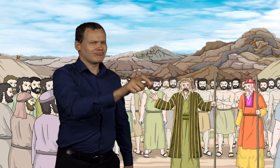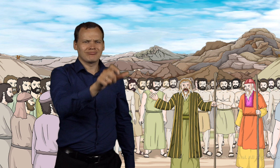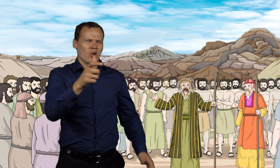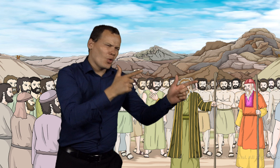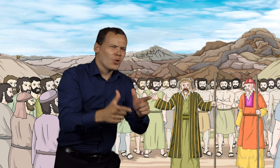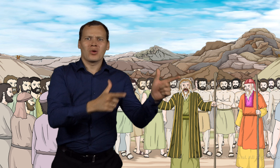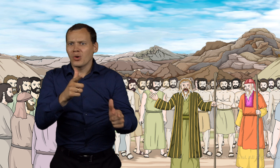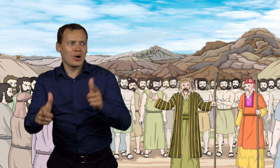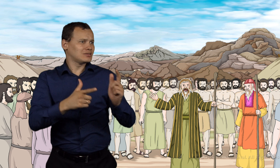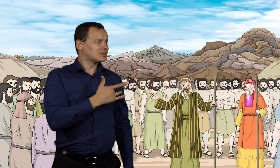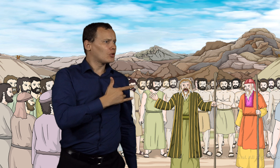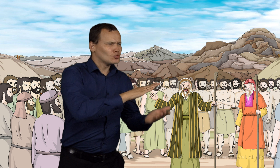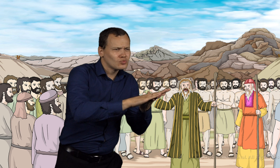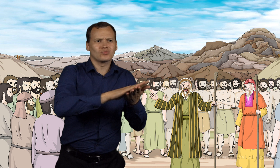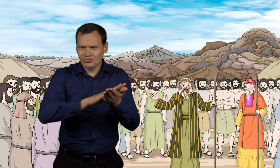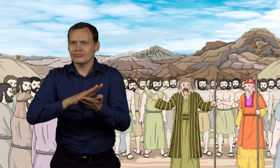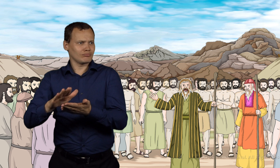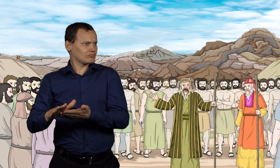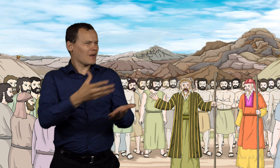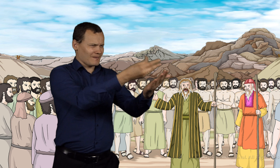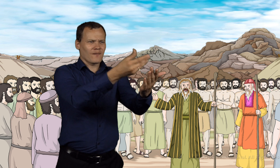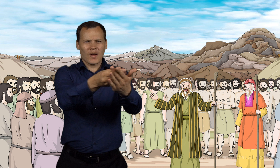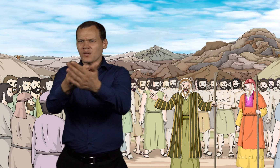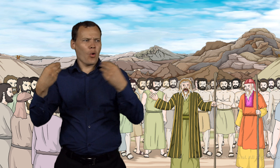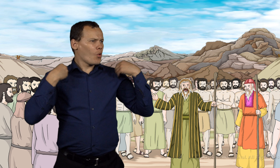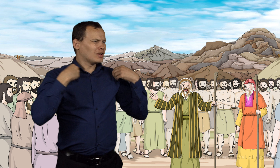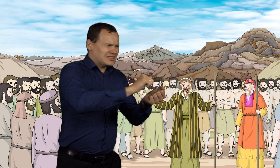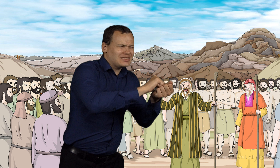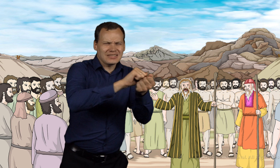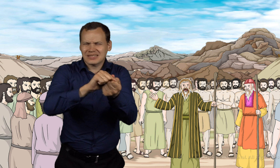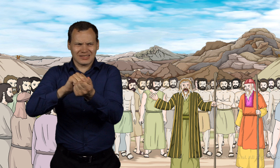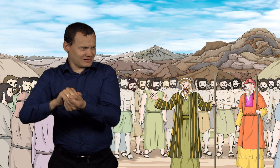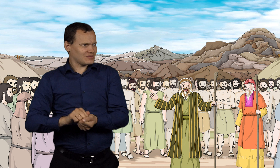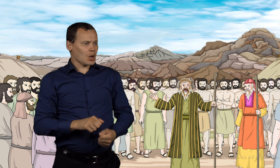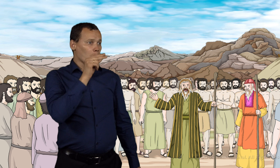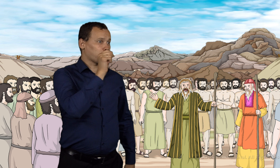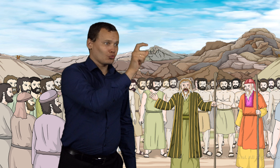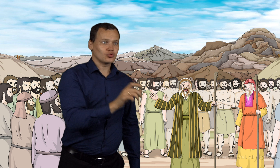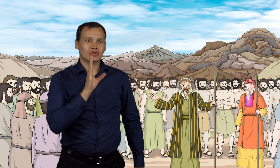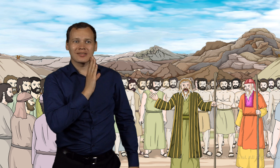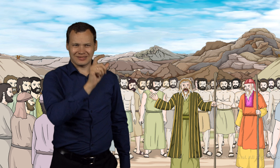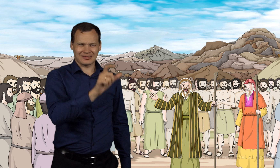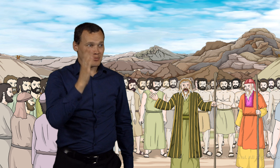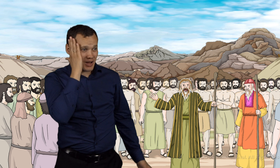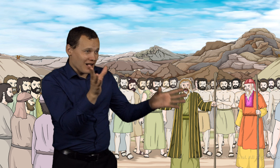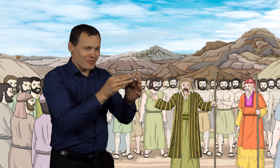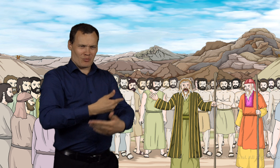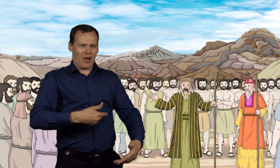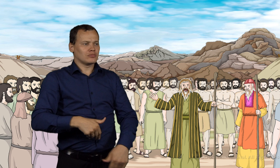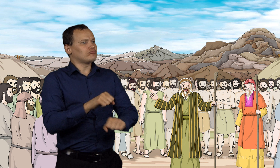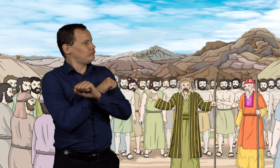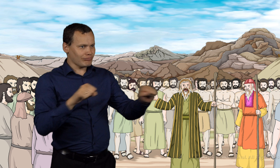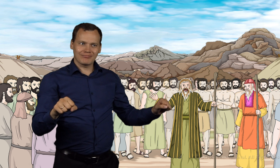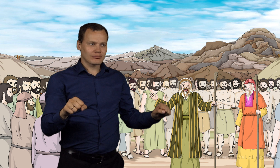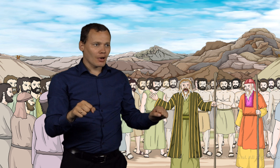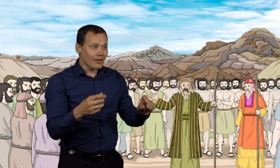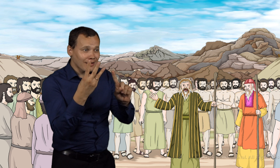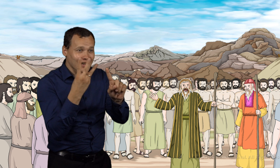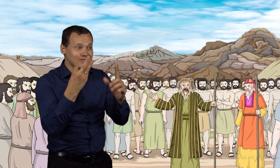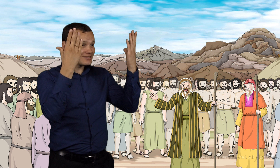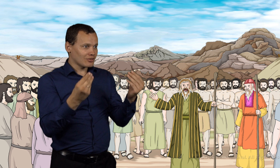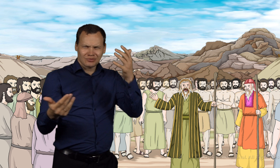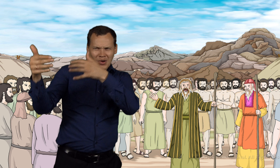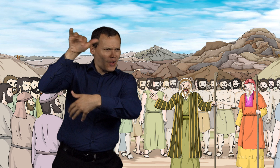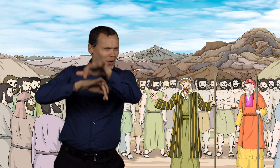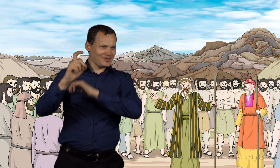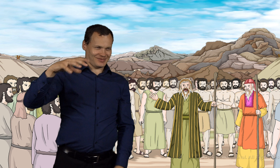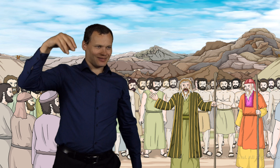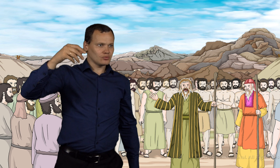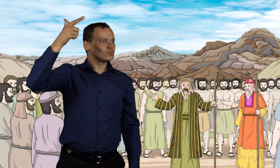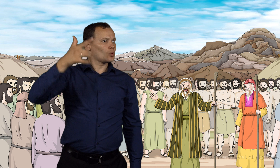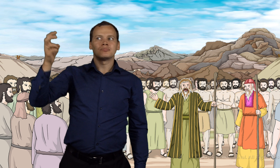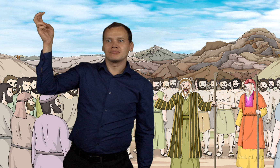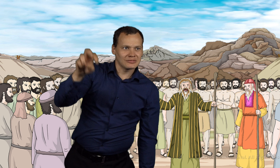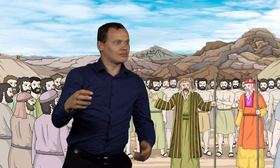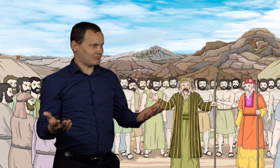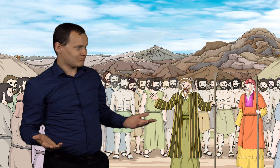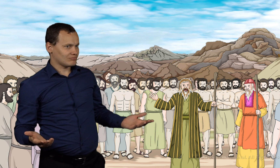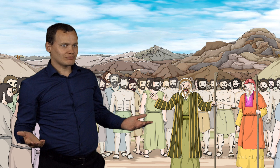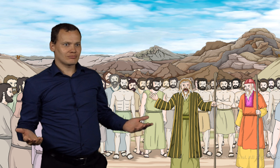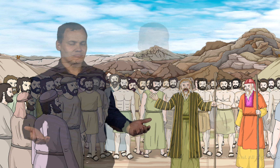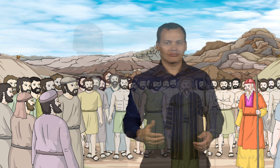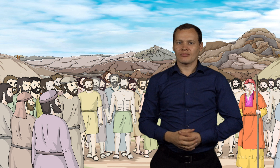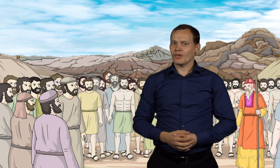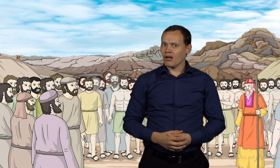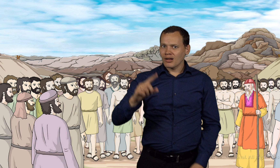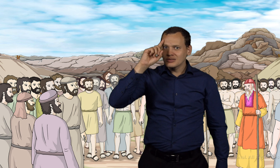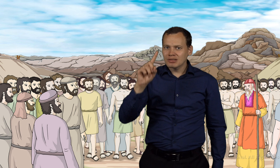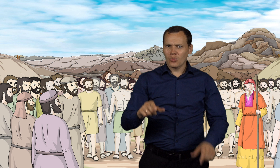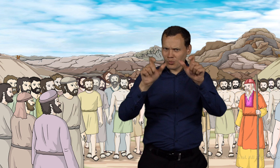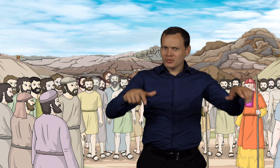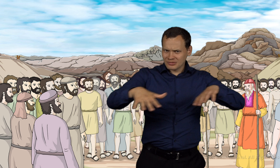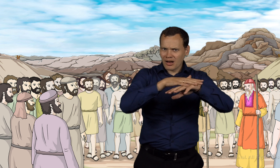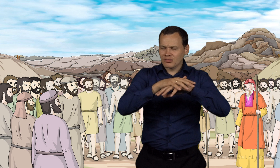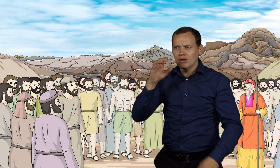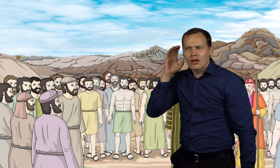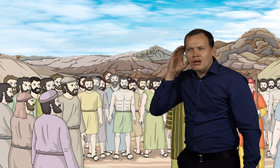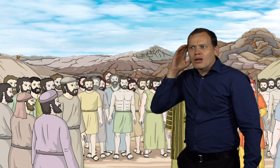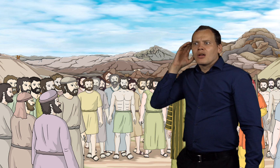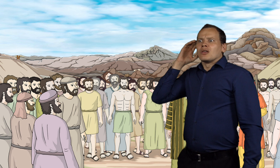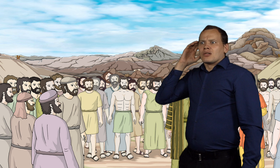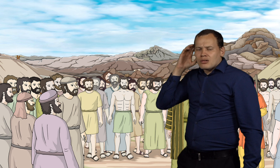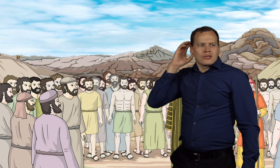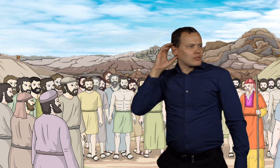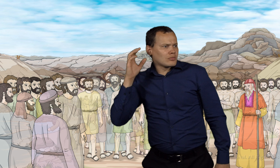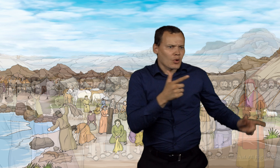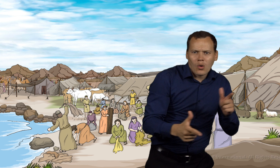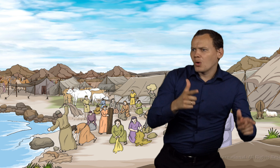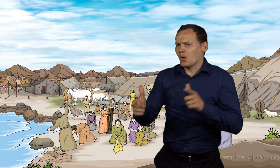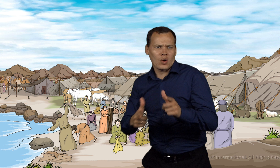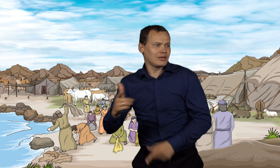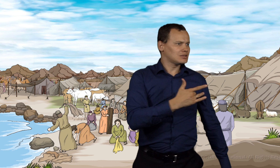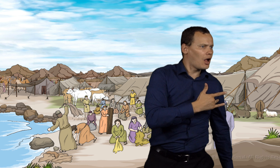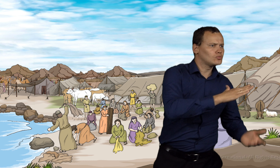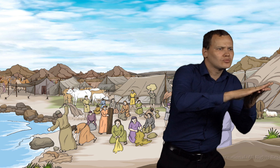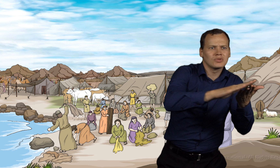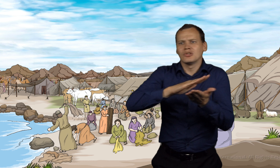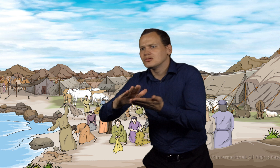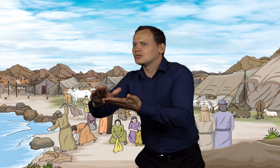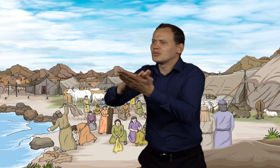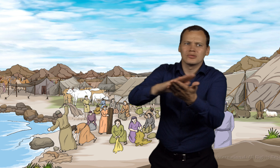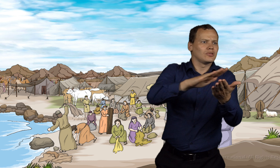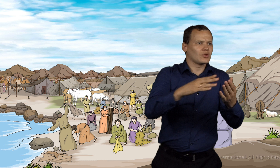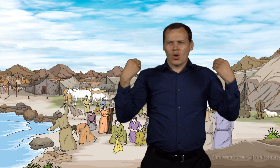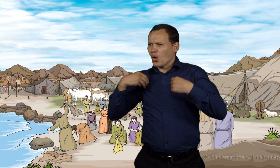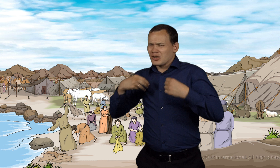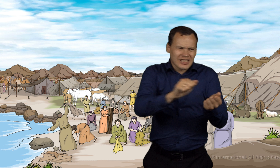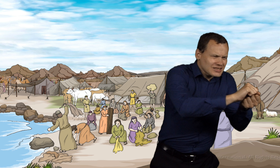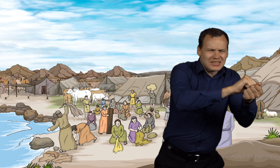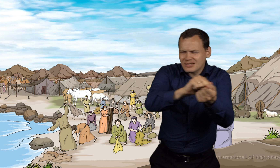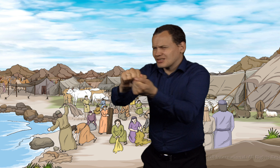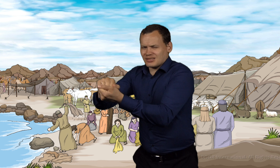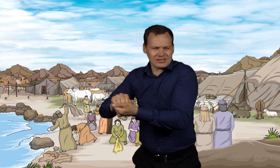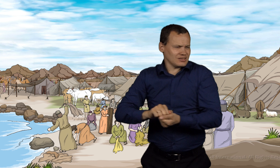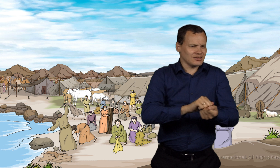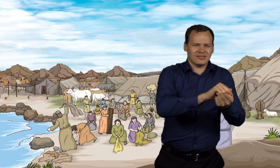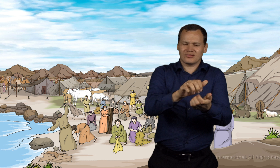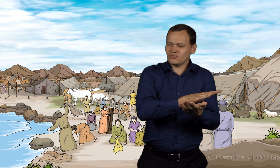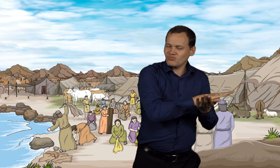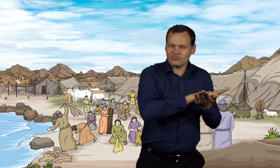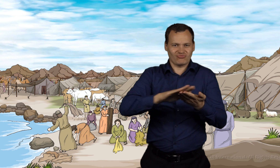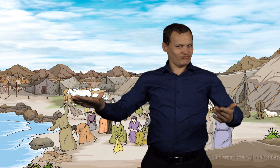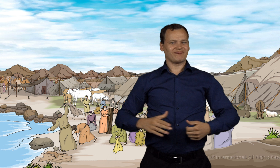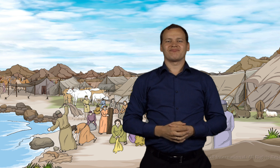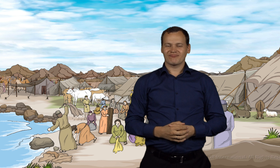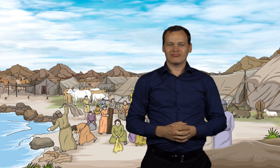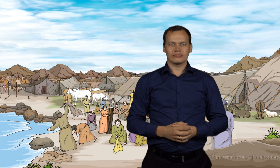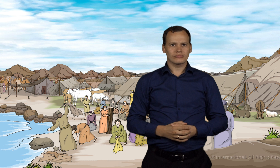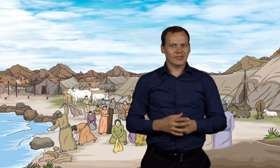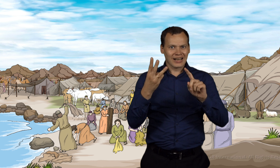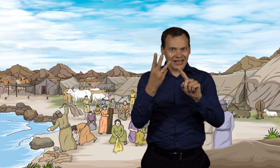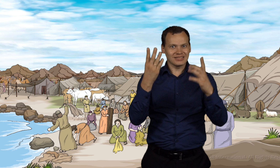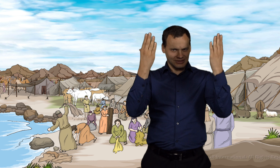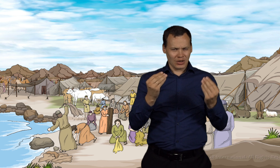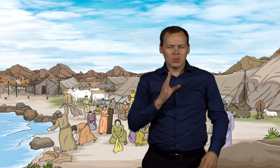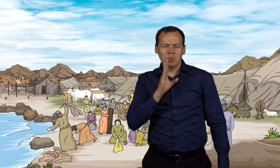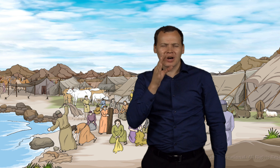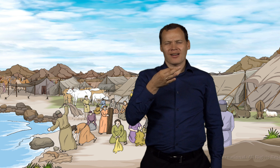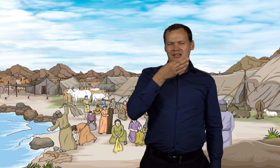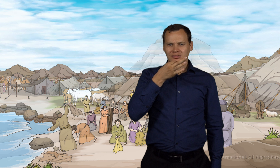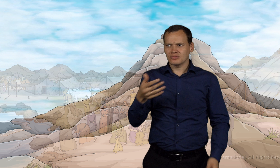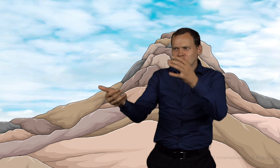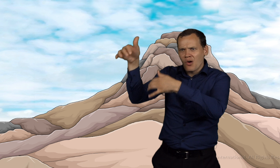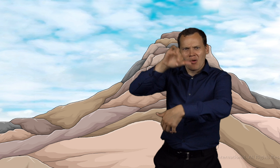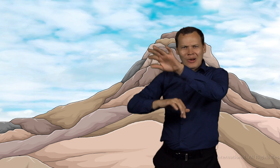Only when the ram’s horn sounds a long blast may they approach the mountain.” When Moses came down from the mountain to the people, he consecrated them, and they washed their clothes. “Be prepared for the third day,” he said to the people. “Do not draw near to a woman.”